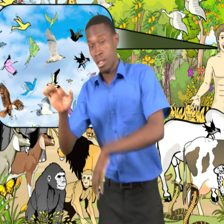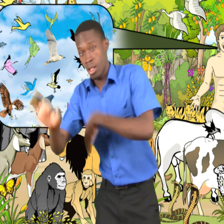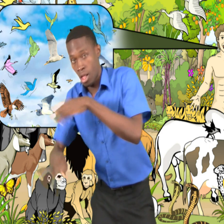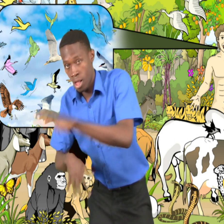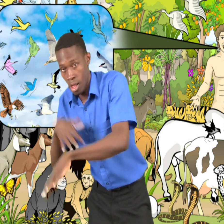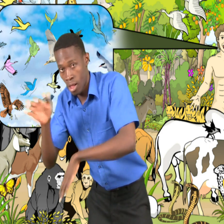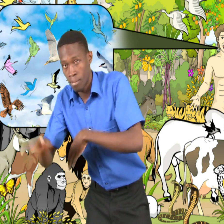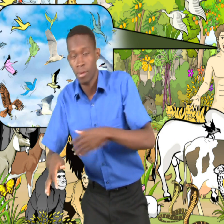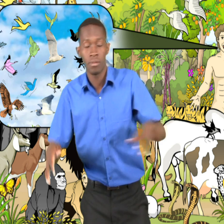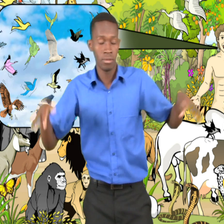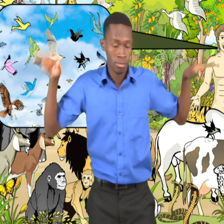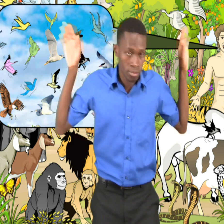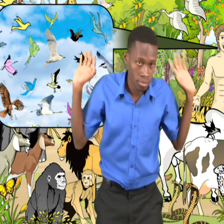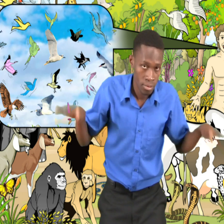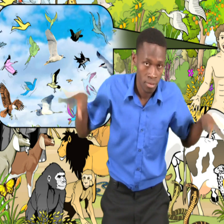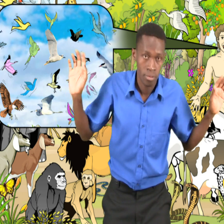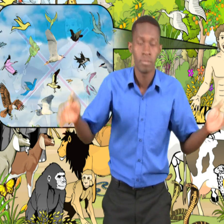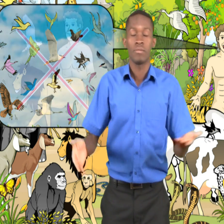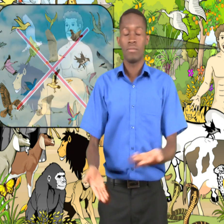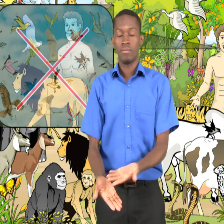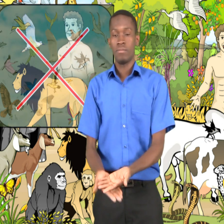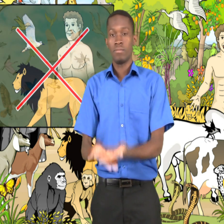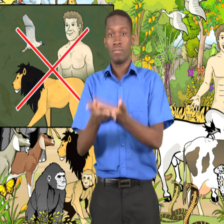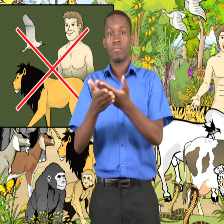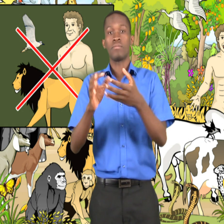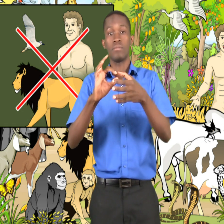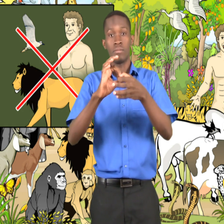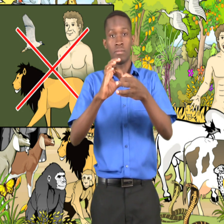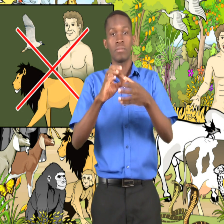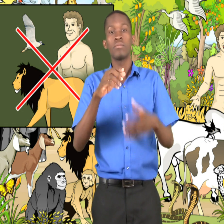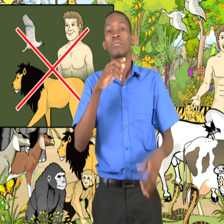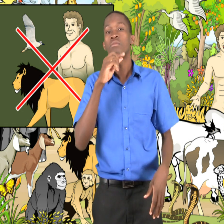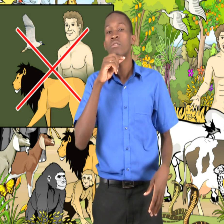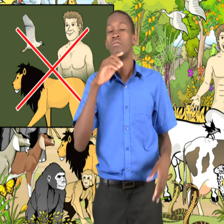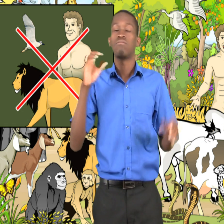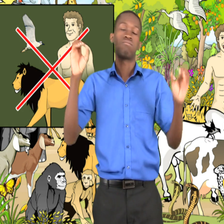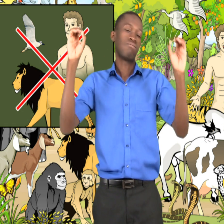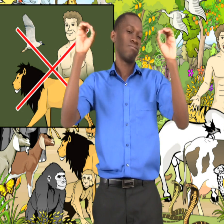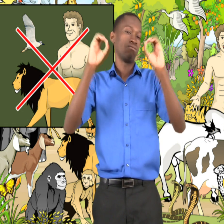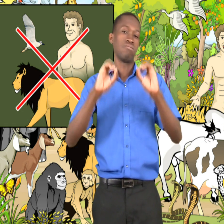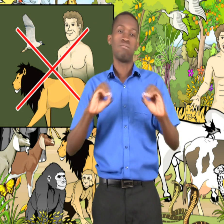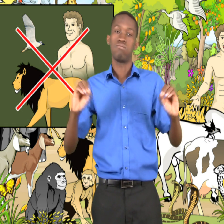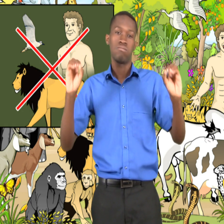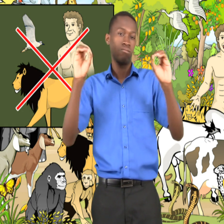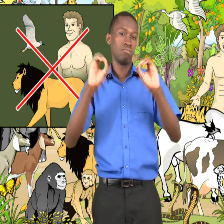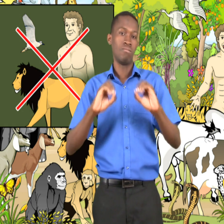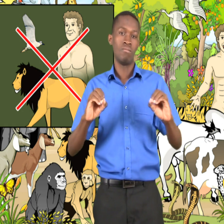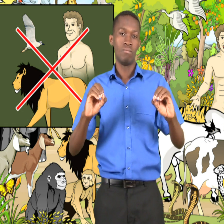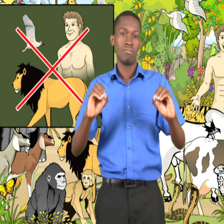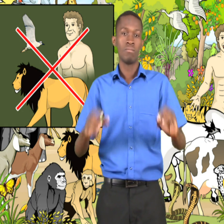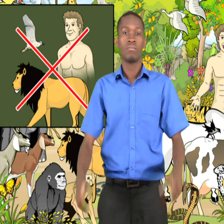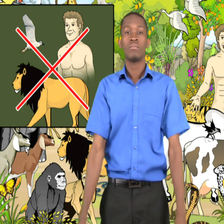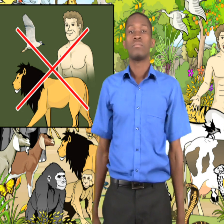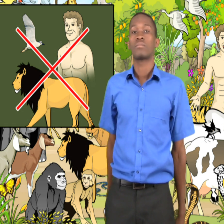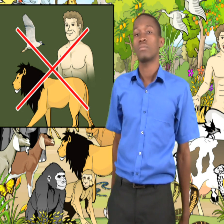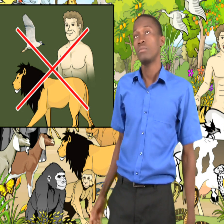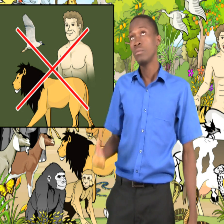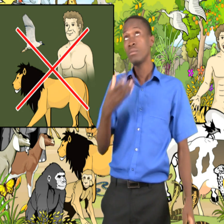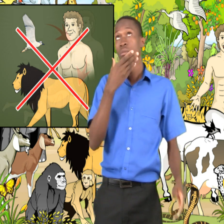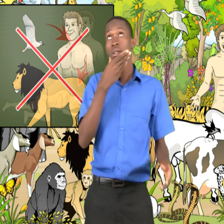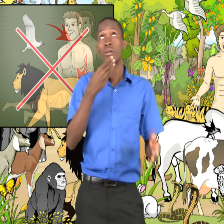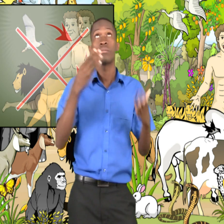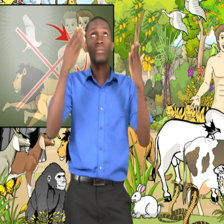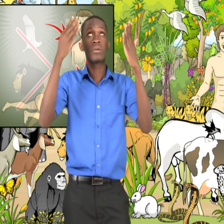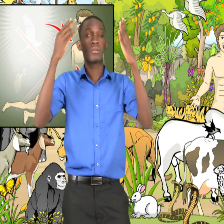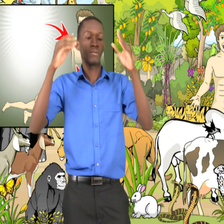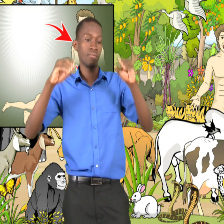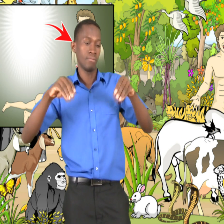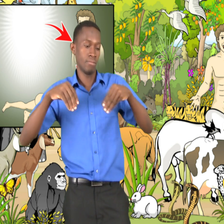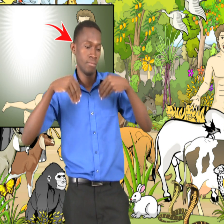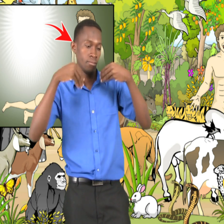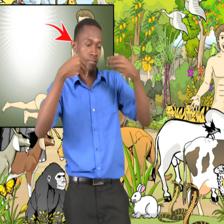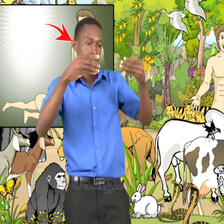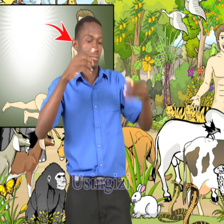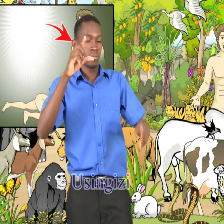But for Adam no suitable helper was found.